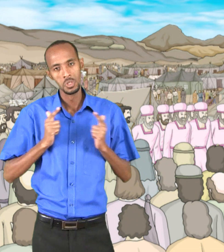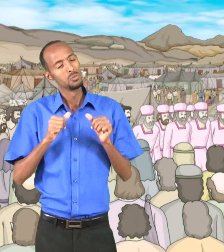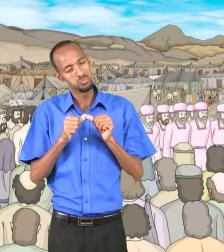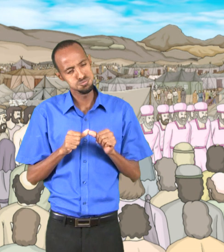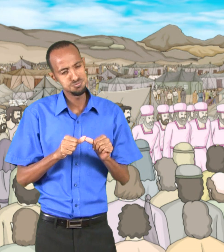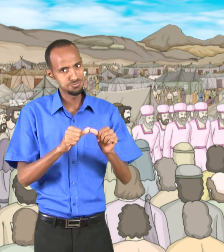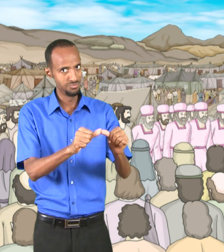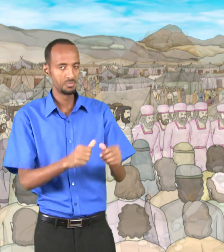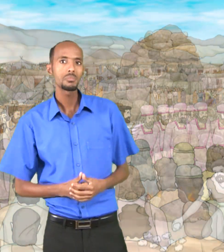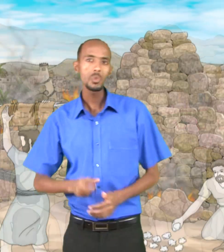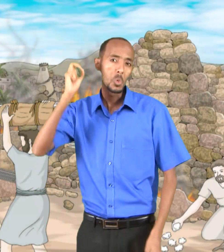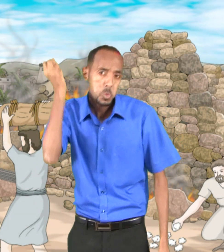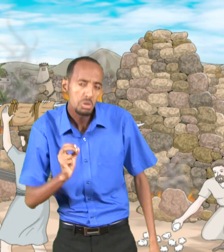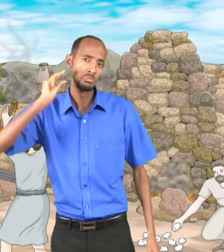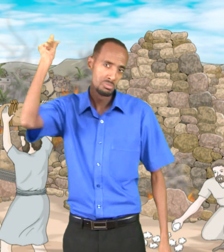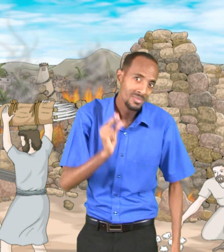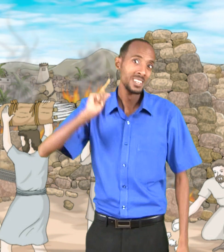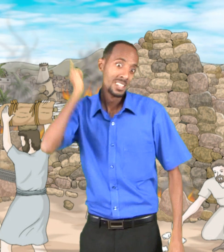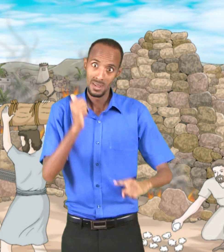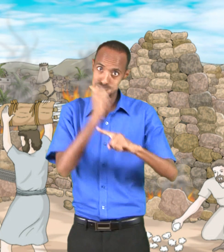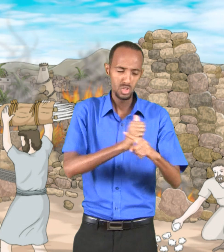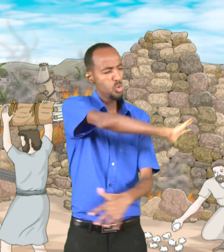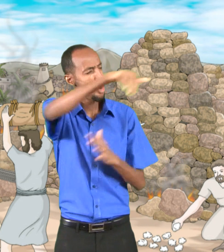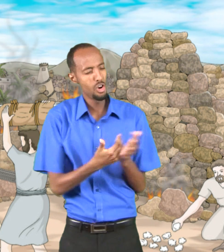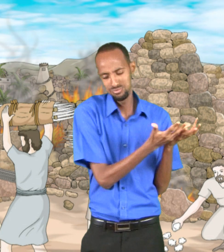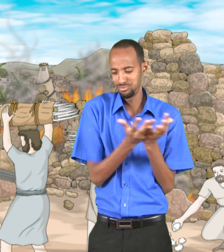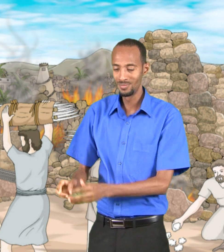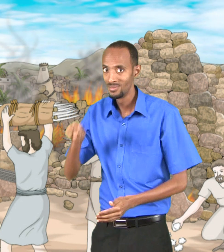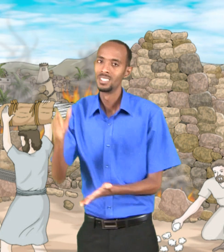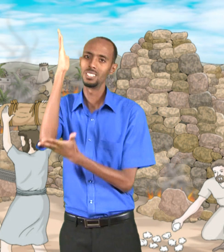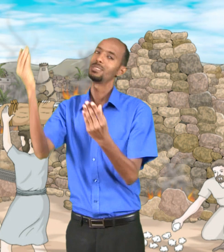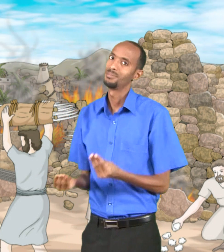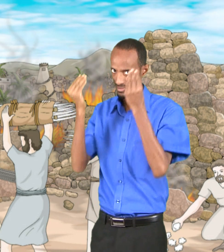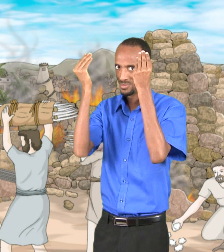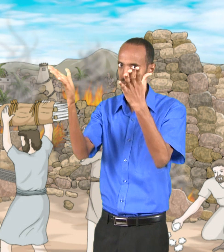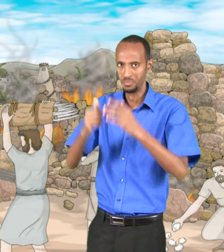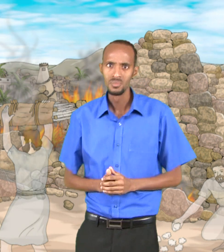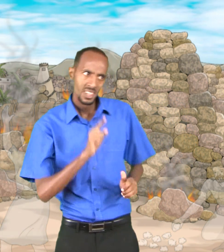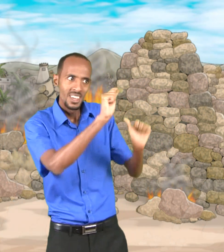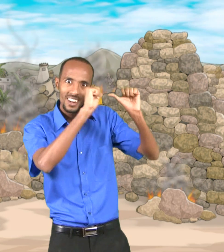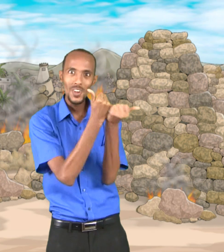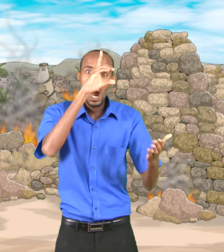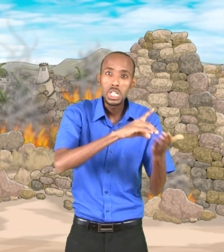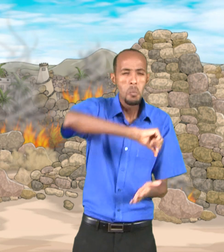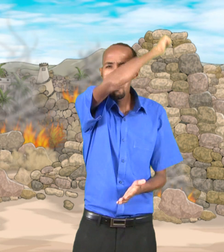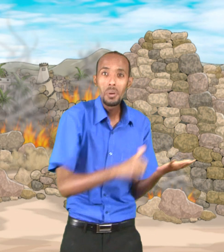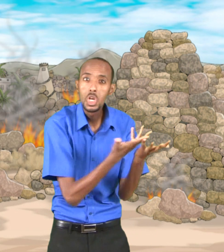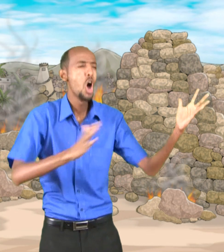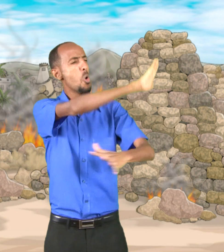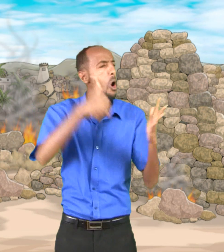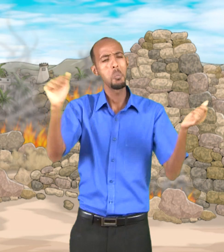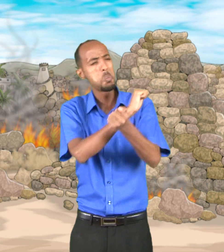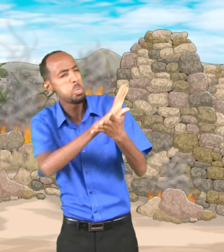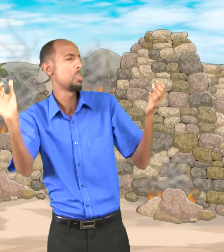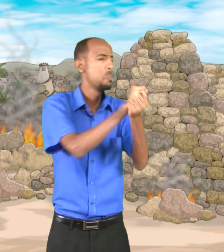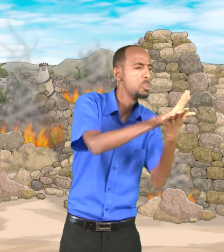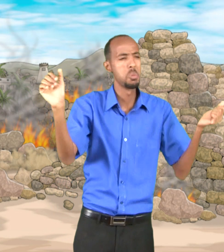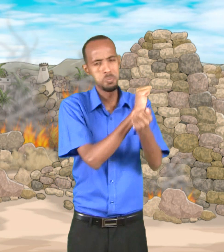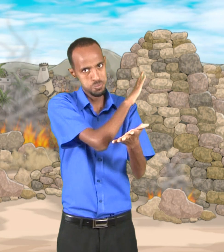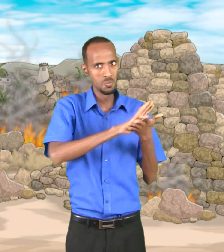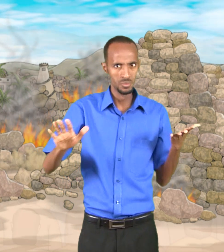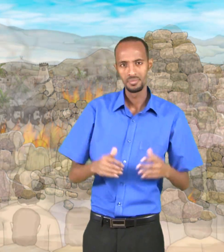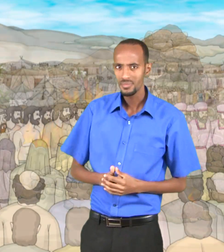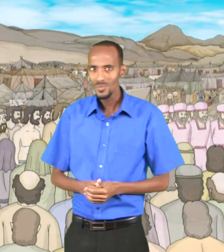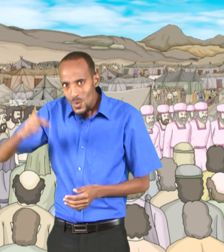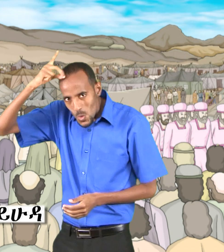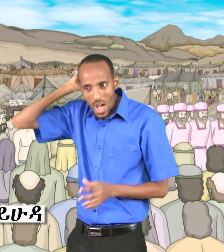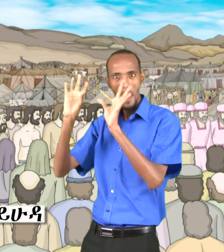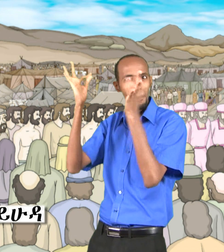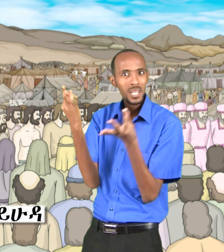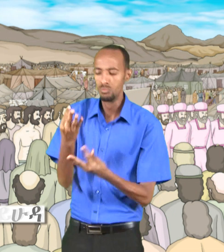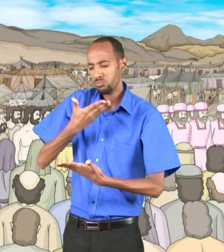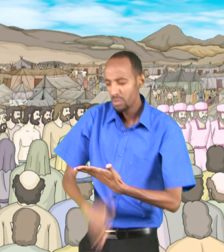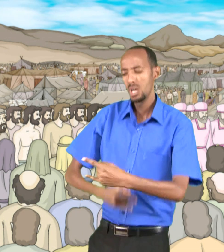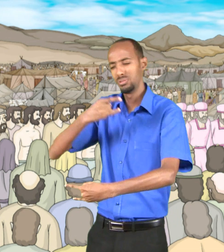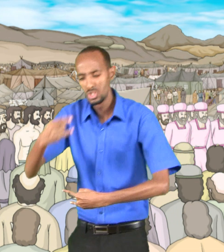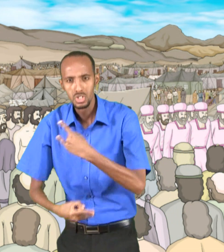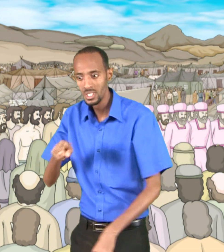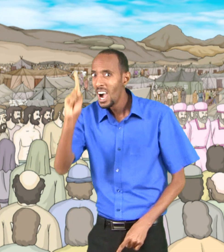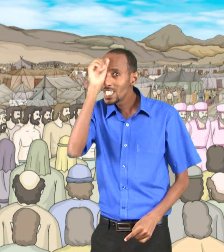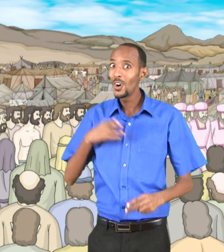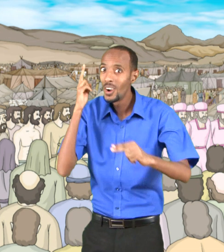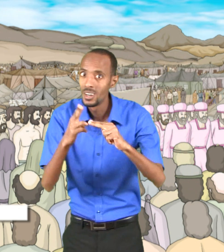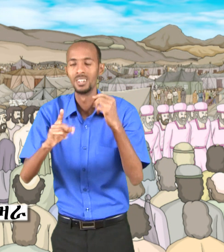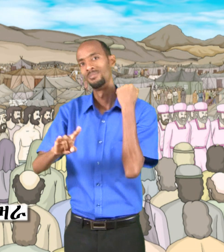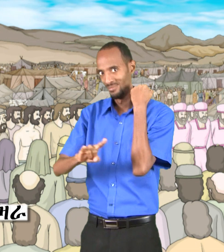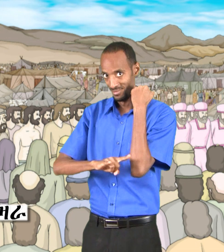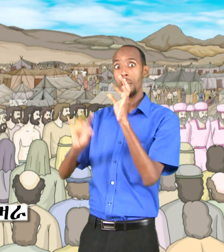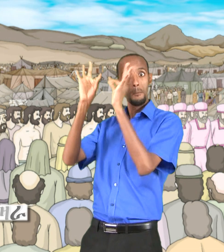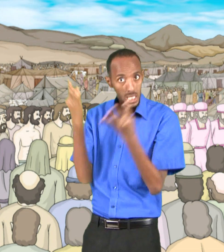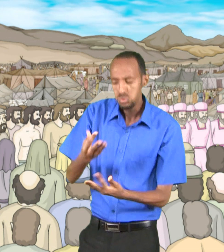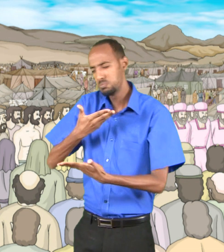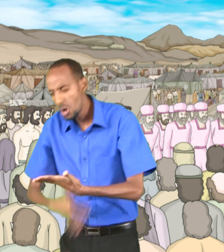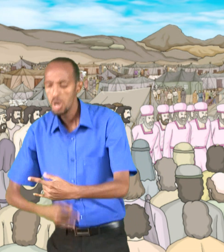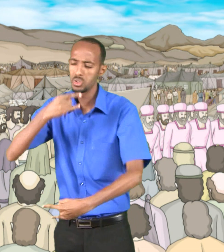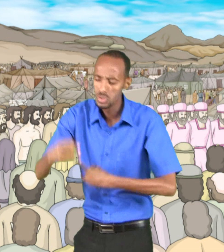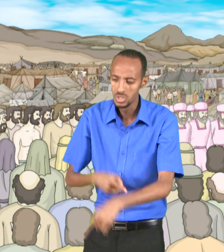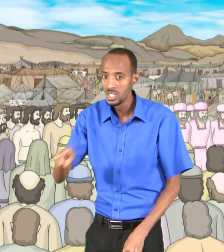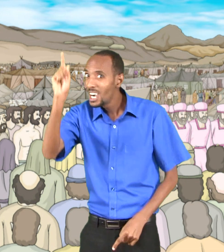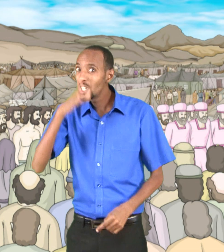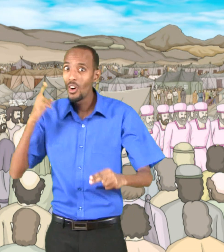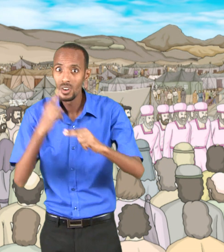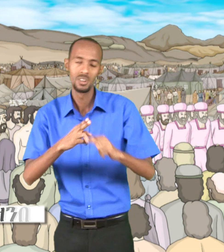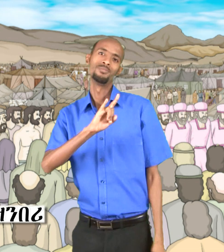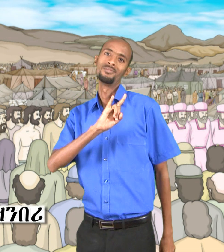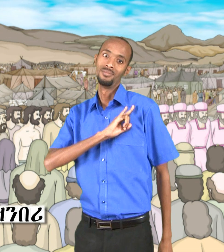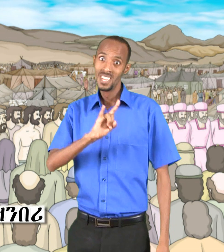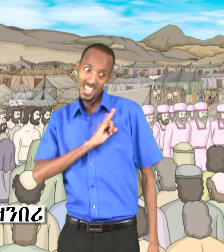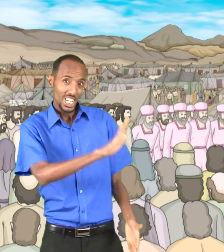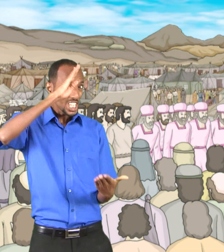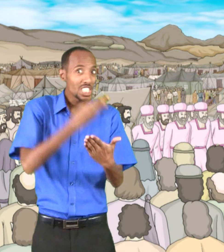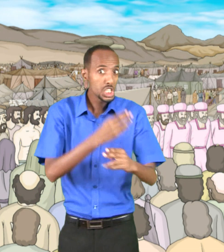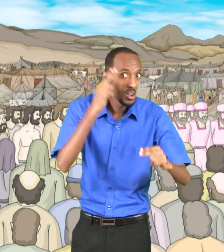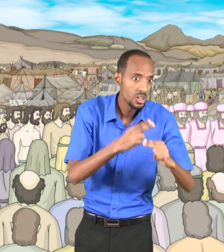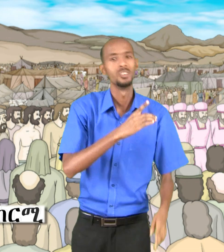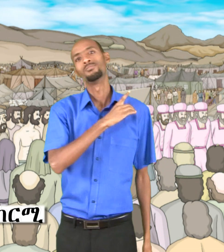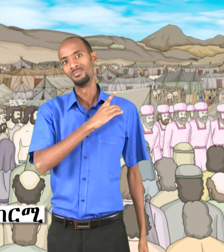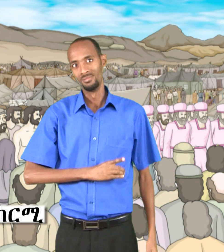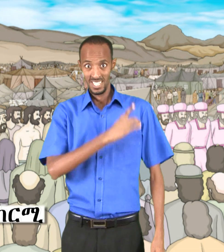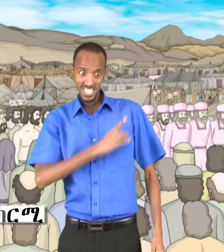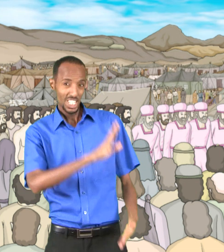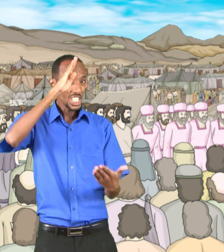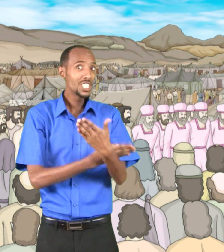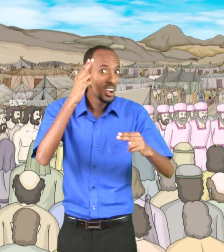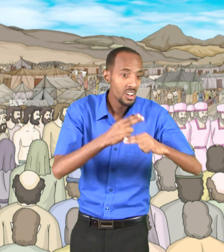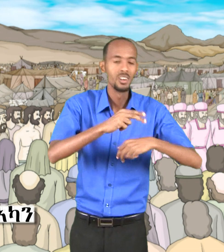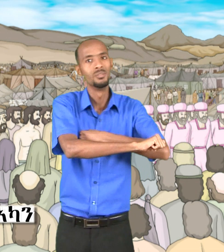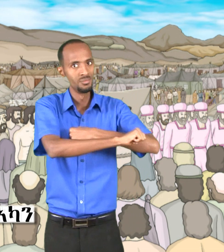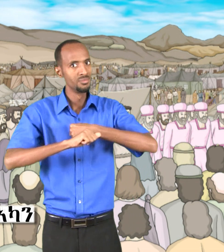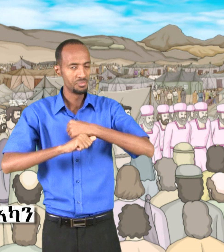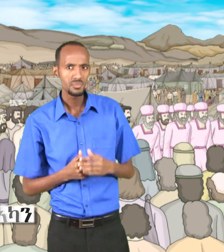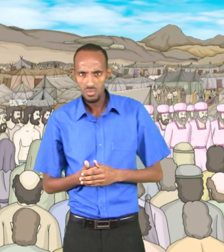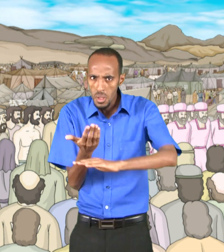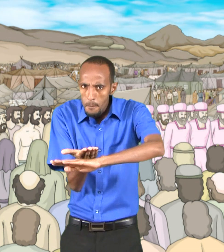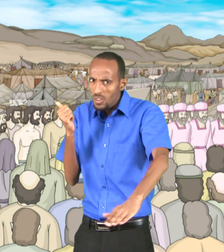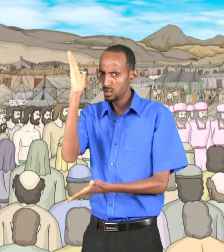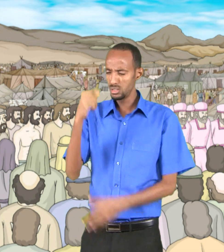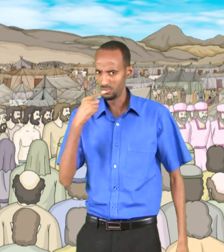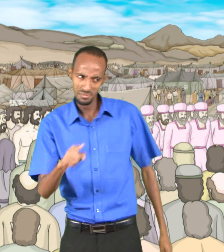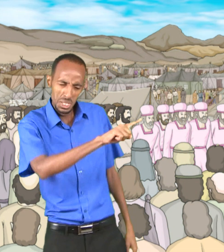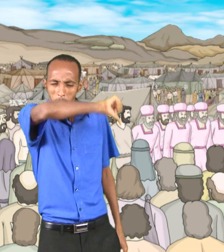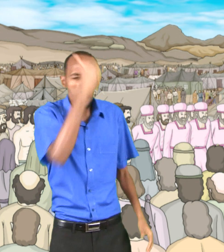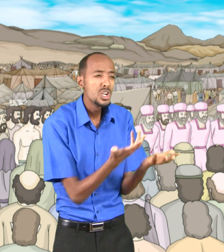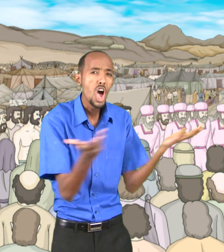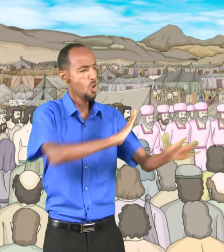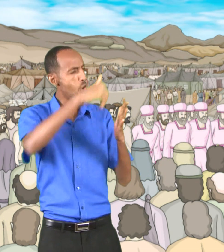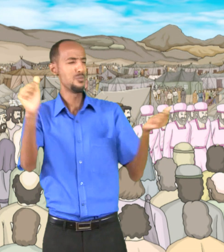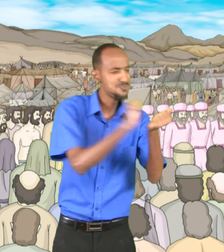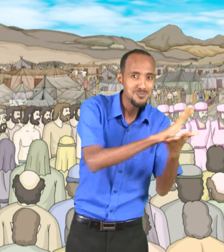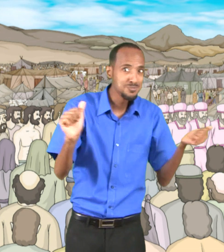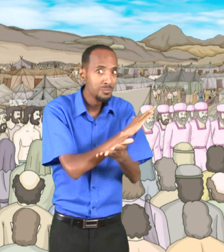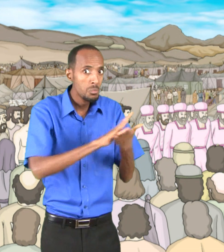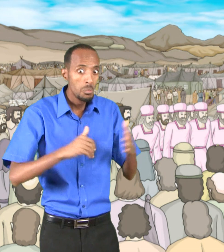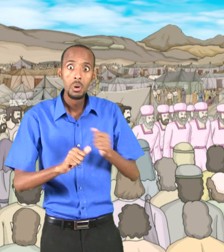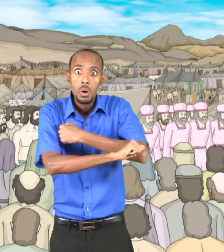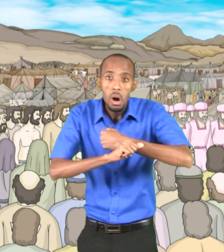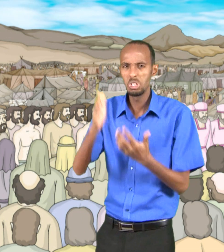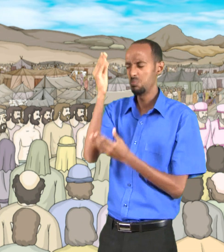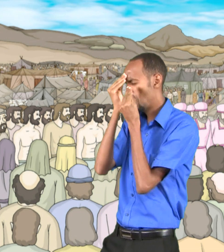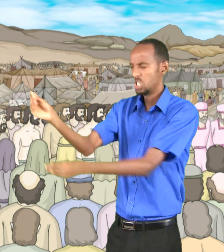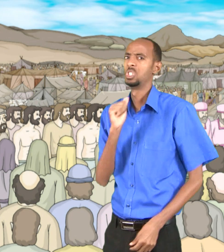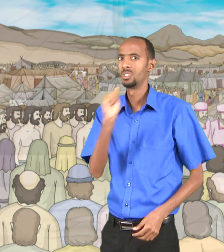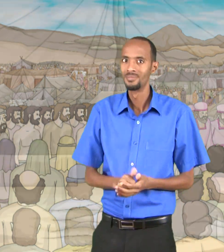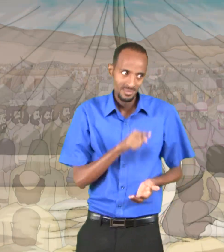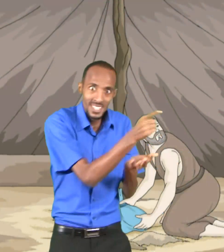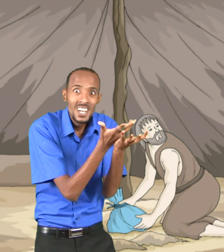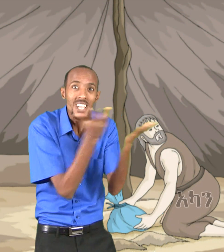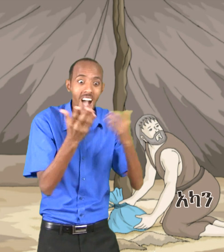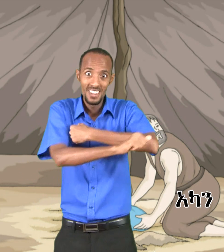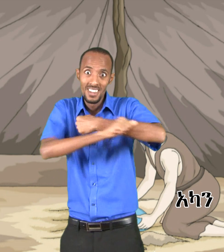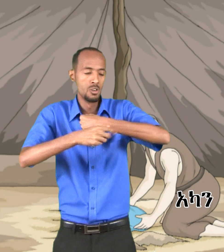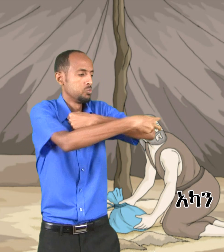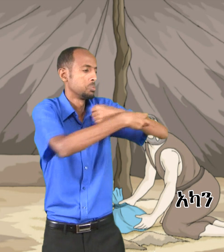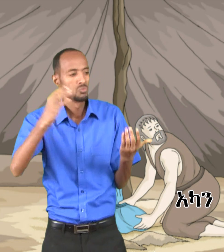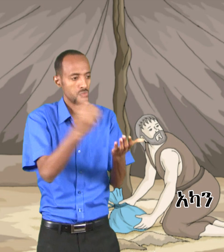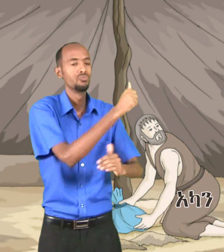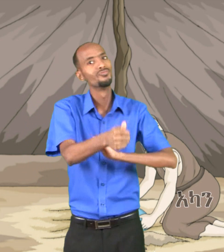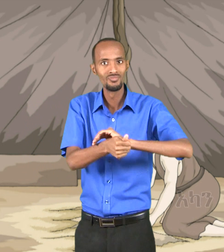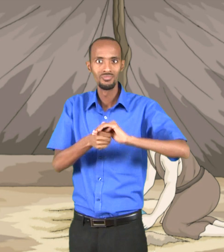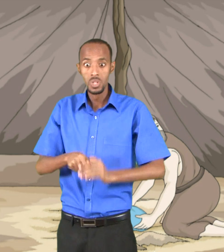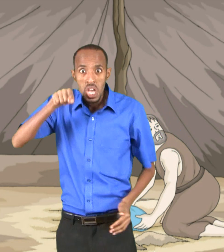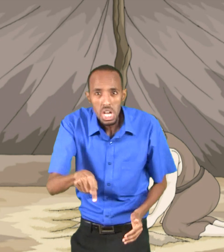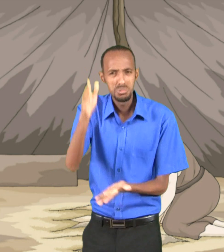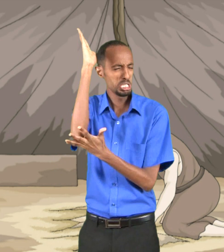Then the Israelites burned up the city and everything in it. However, they put the silver and gold and articles of bronze and iron into the treasury of the LORD’s house. And Joshua spared Rahab the prostitute, with her father’s household and all who belonged to her, because she hid the men Joshua had sent to spy out Jericho.